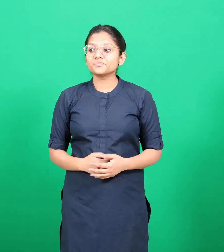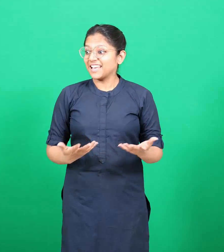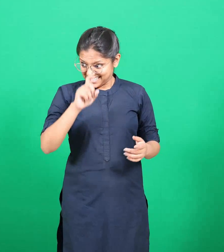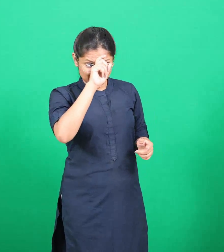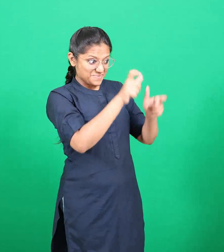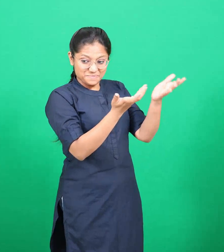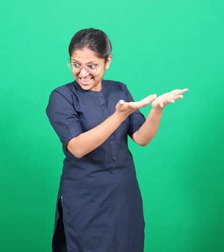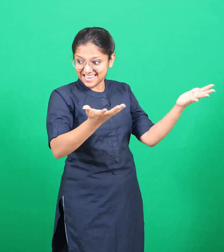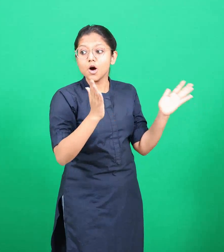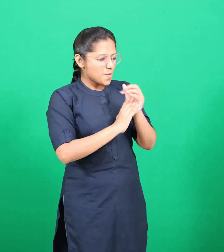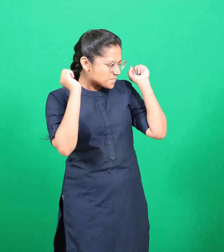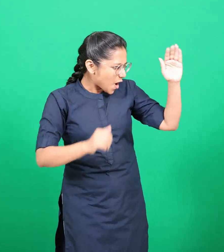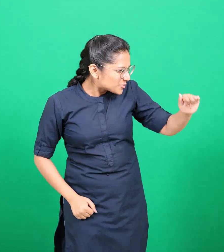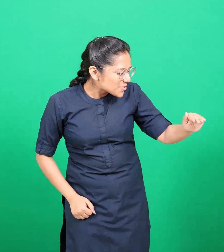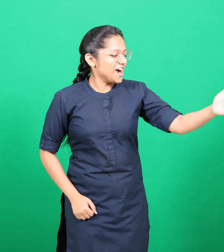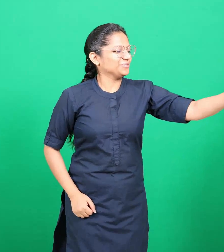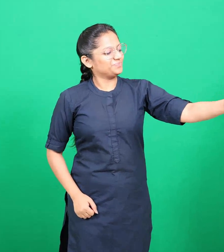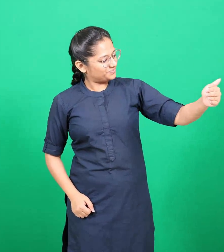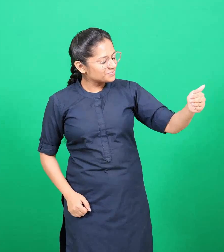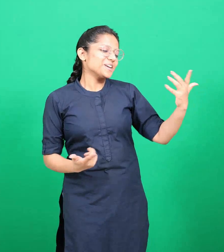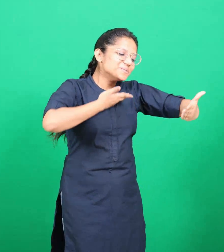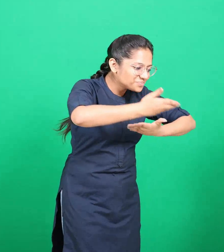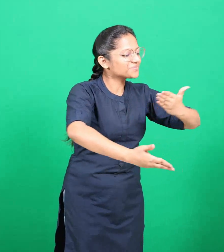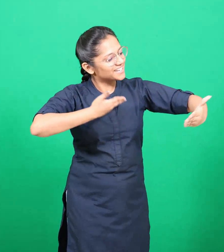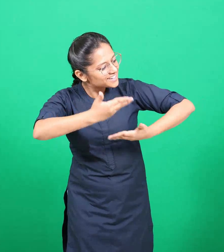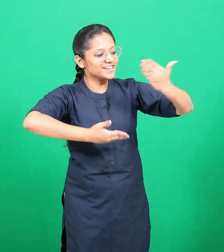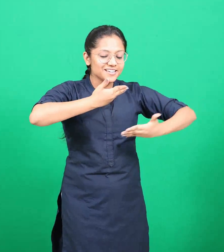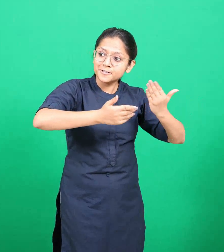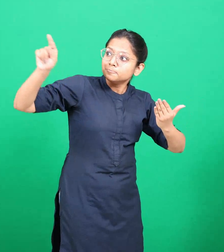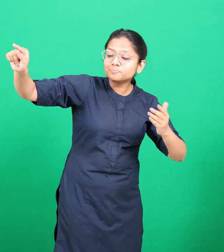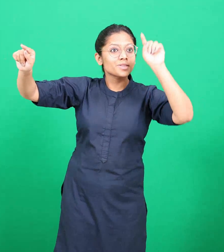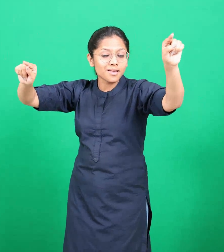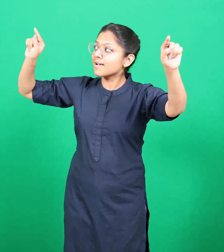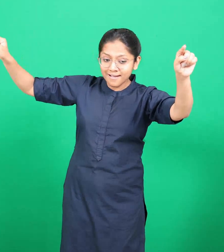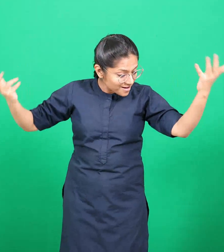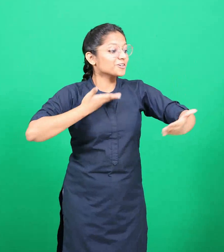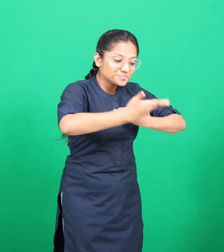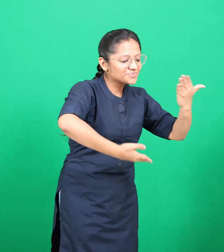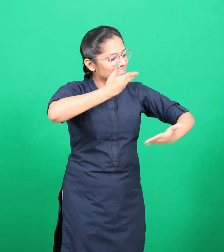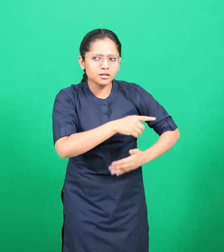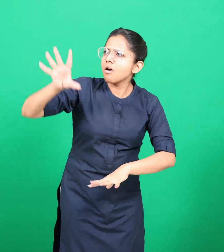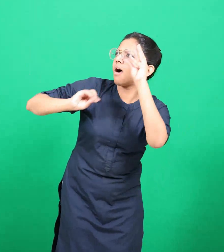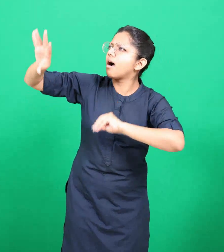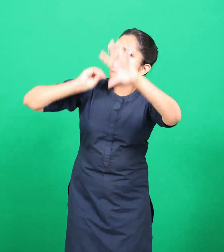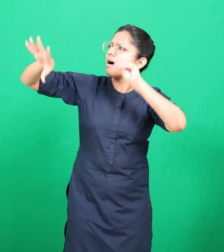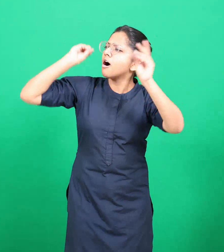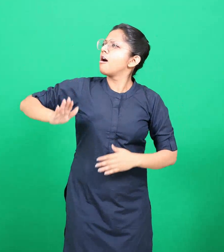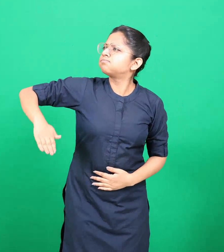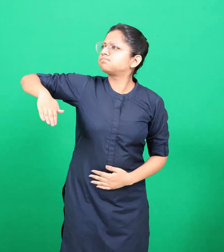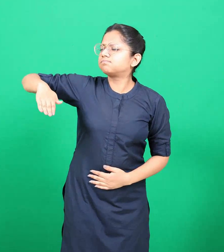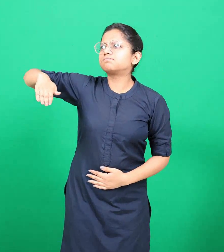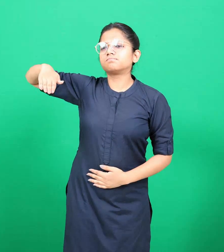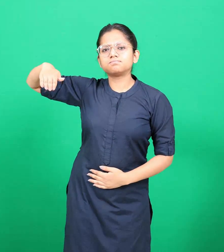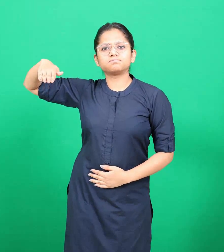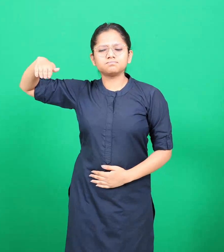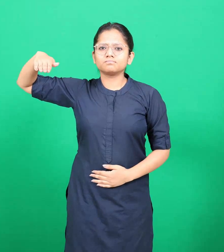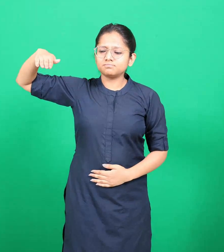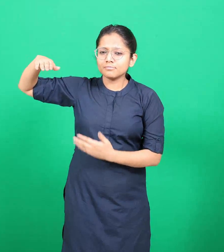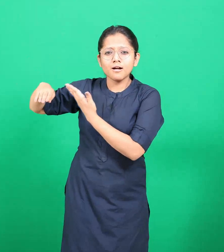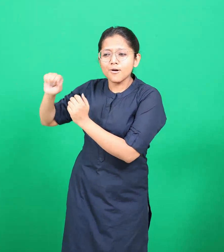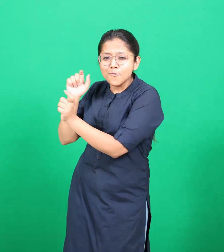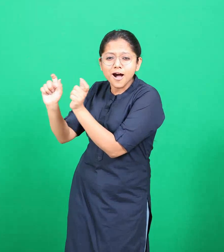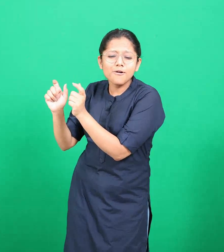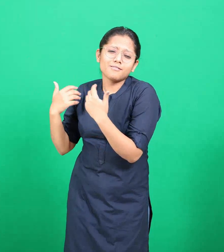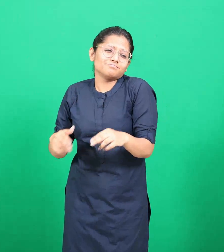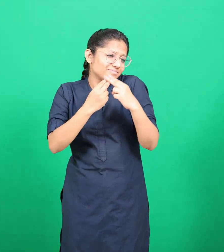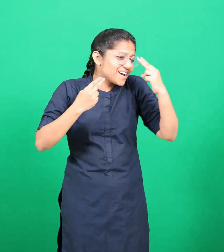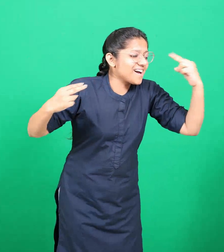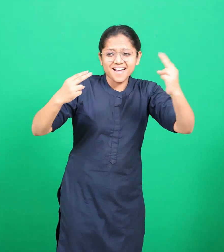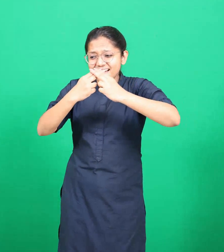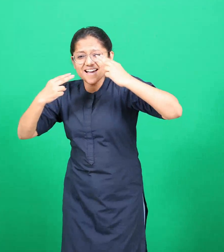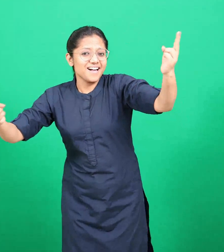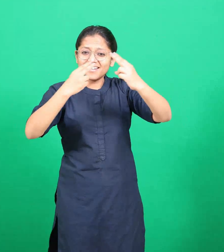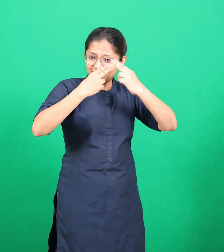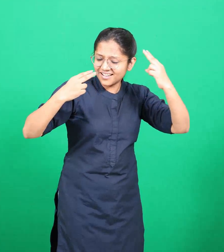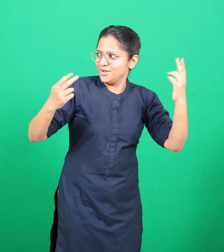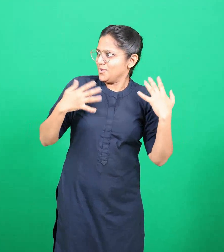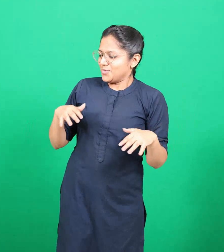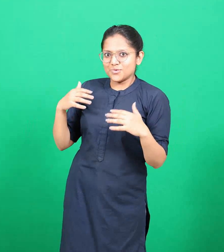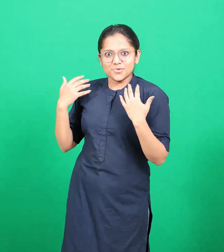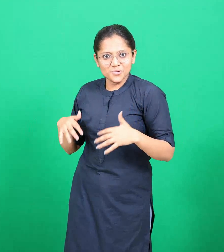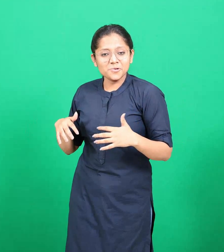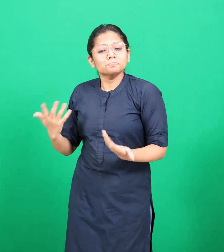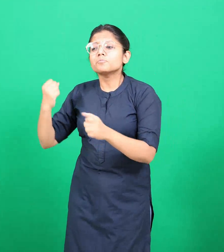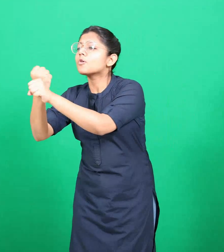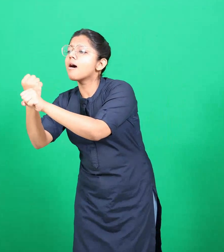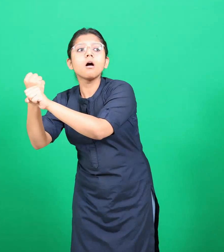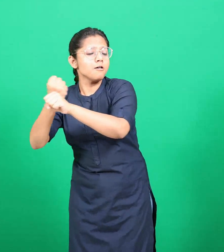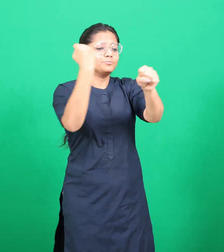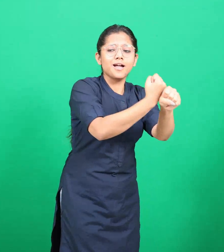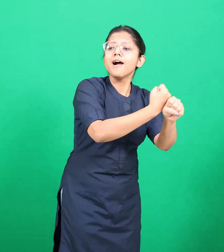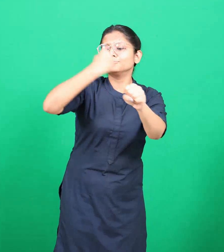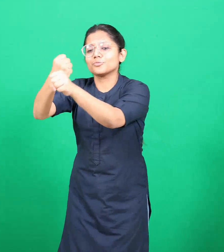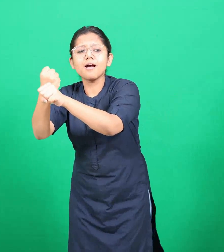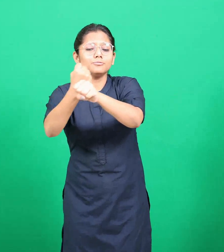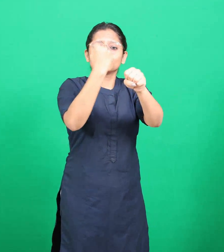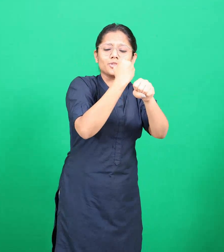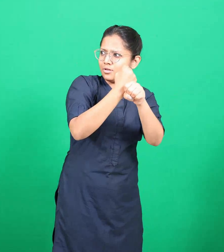So Moses was educated in all the wisdom of the Egyptians and was powerful in speech and action.